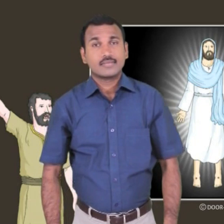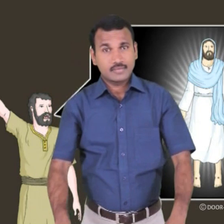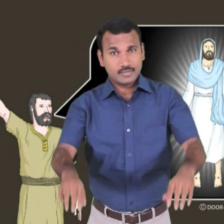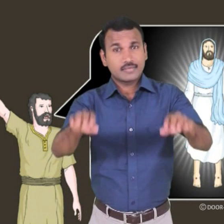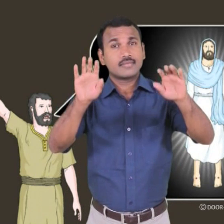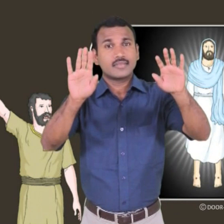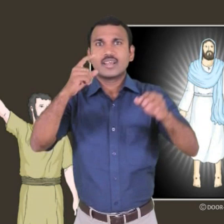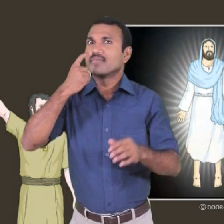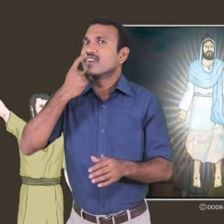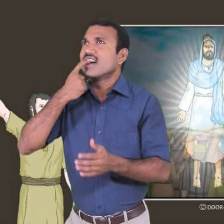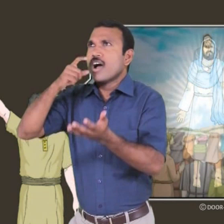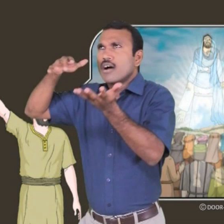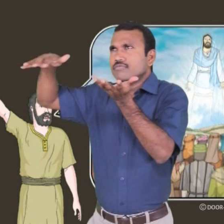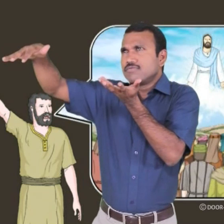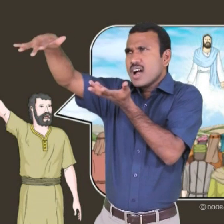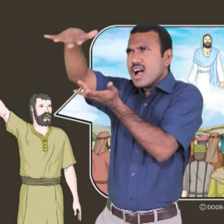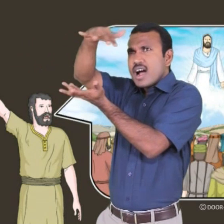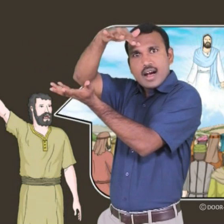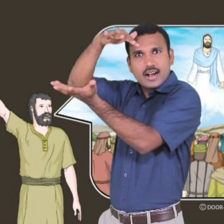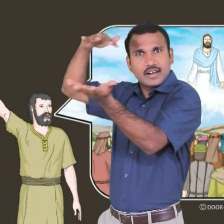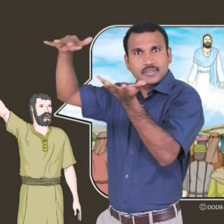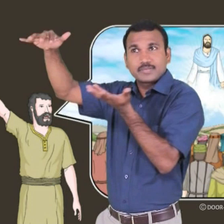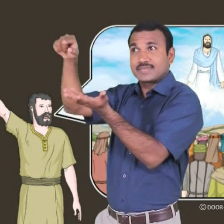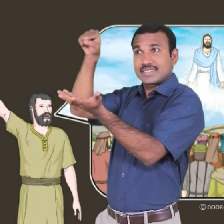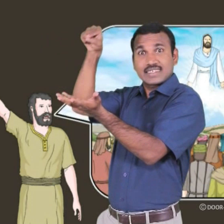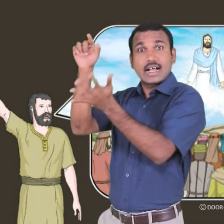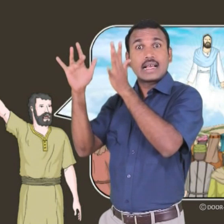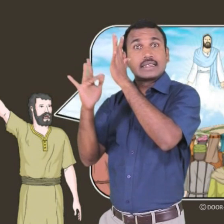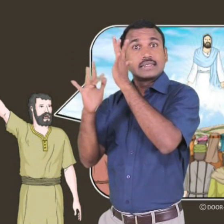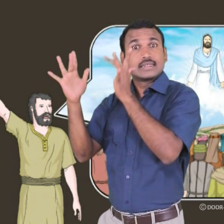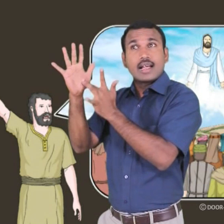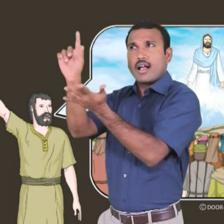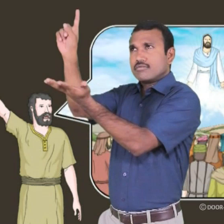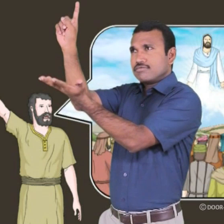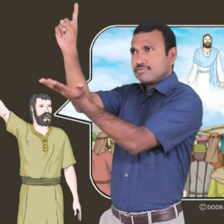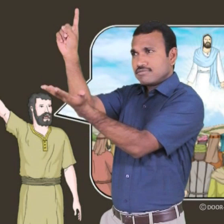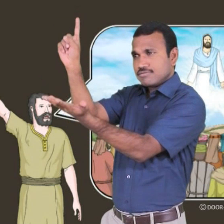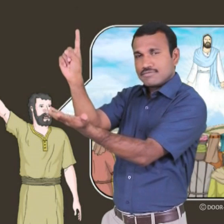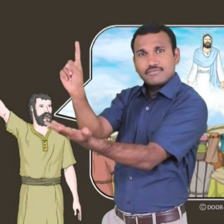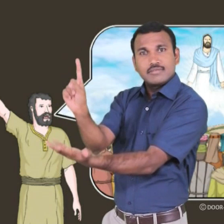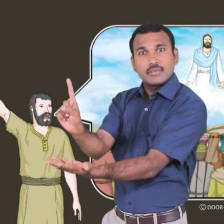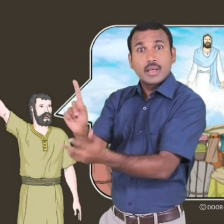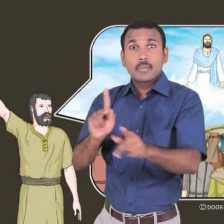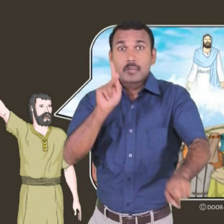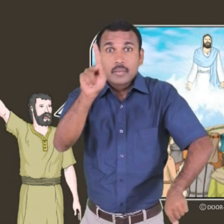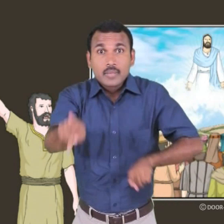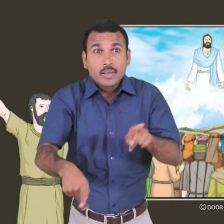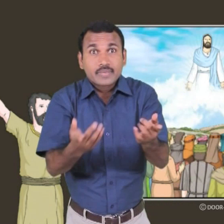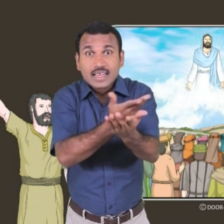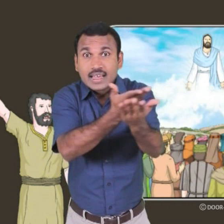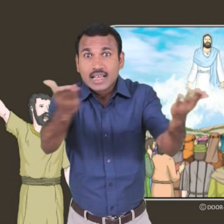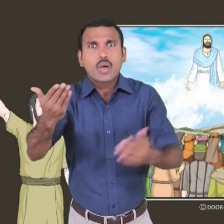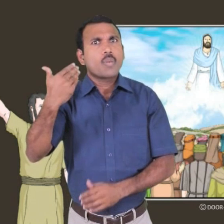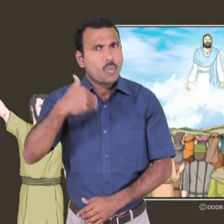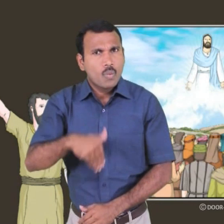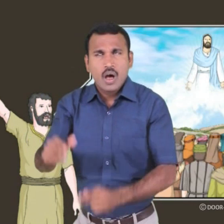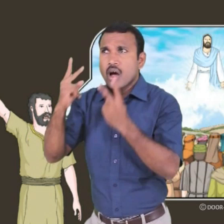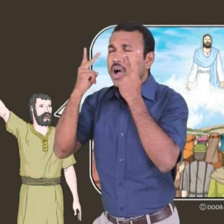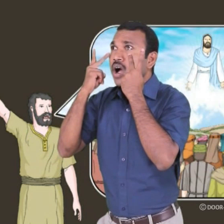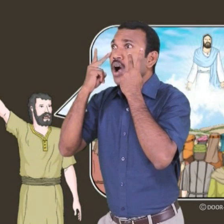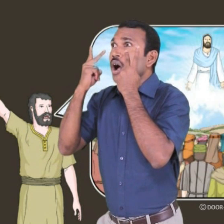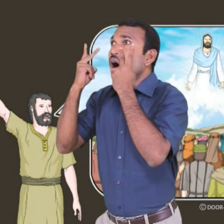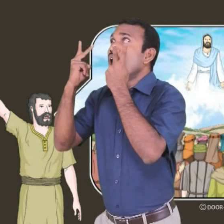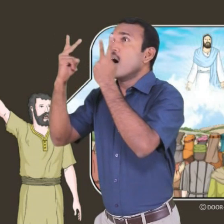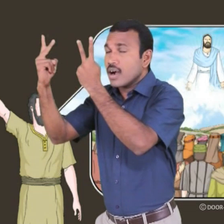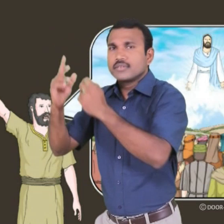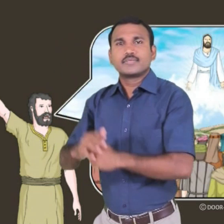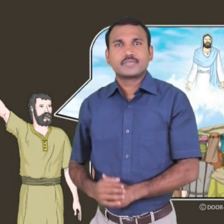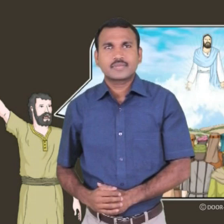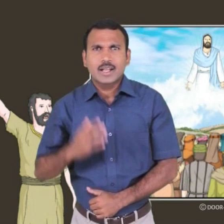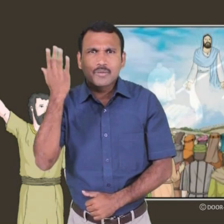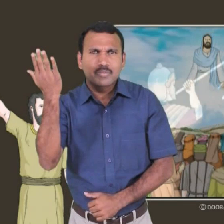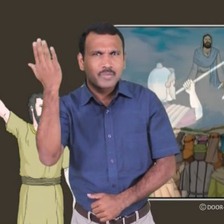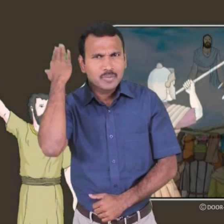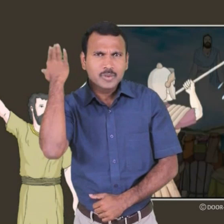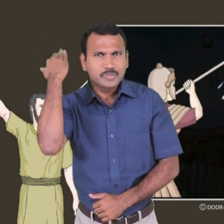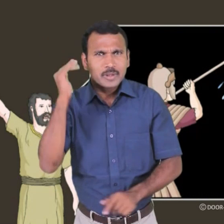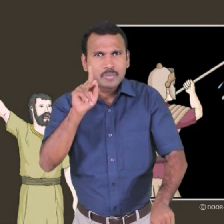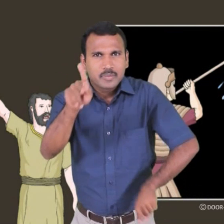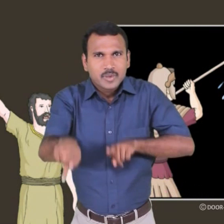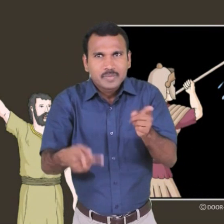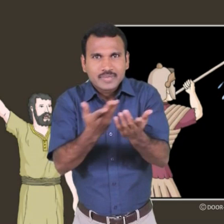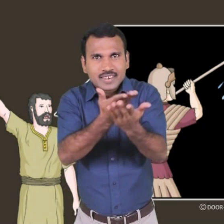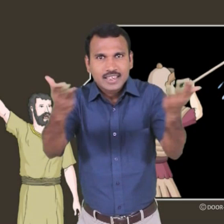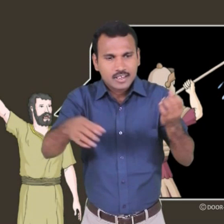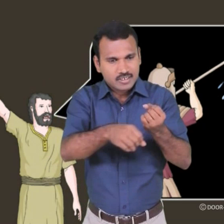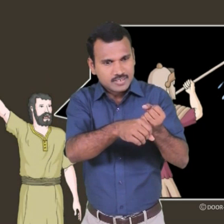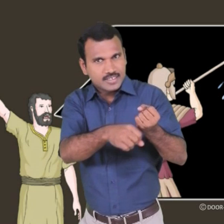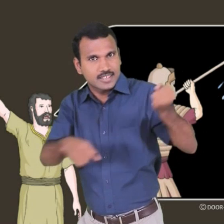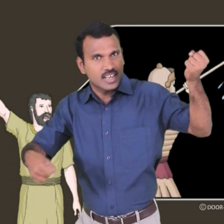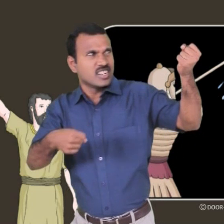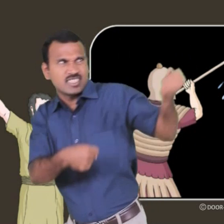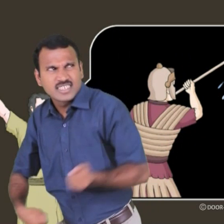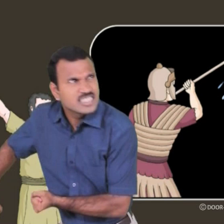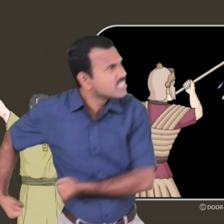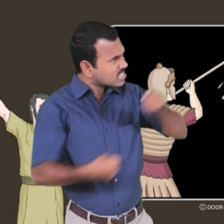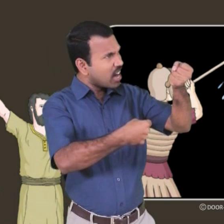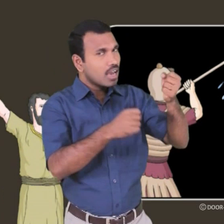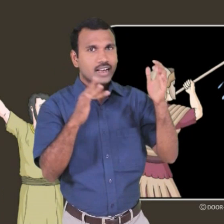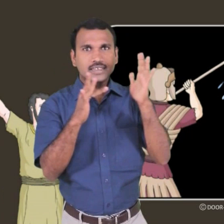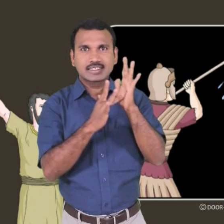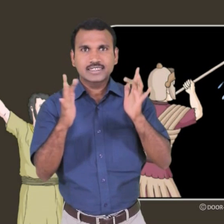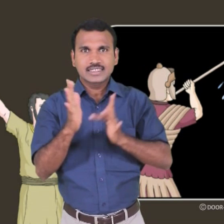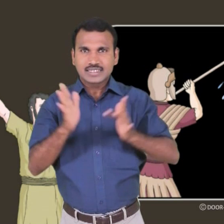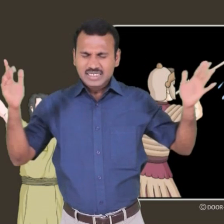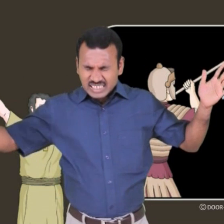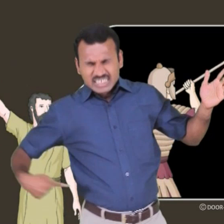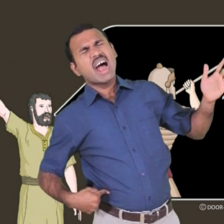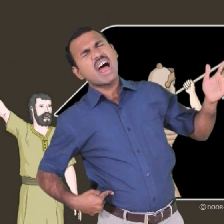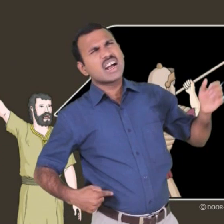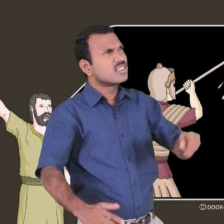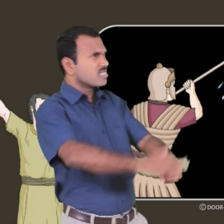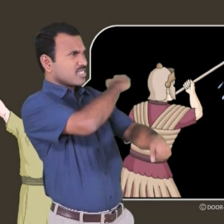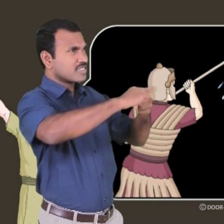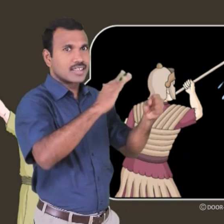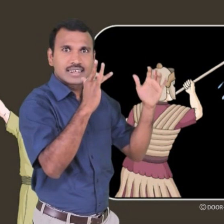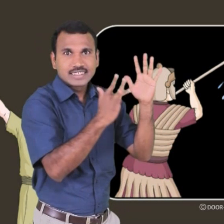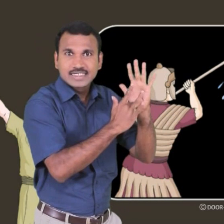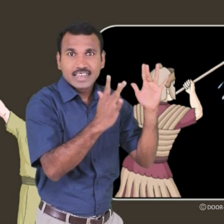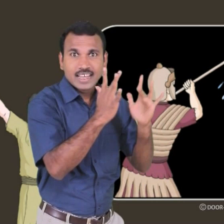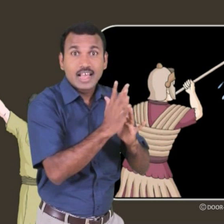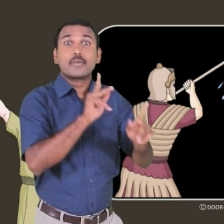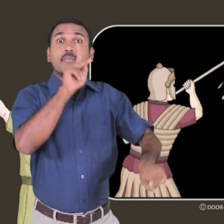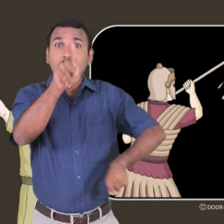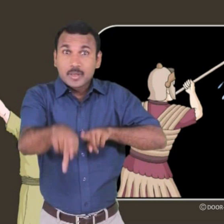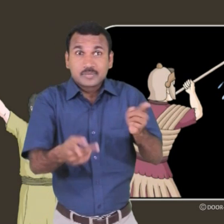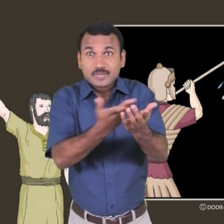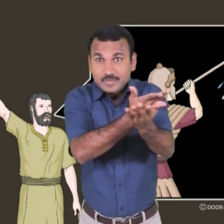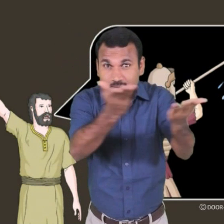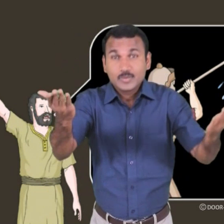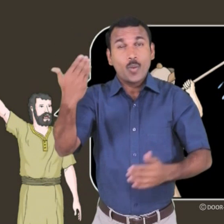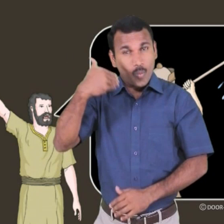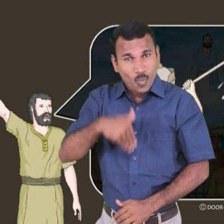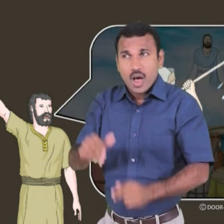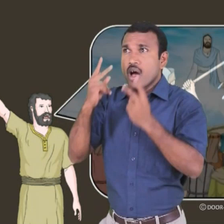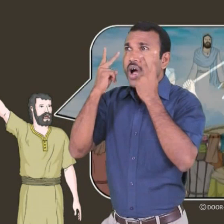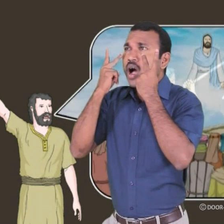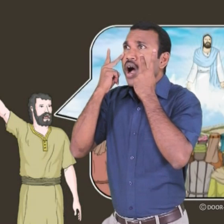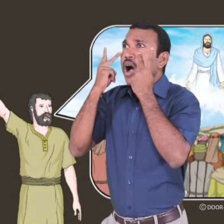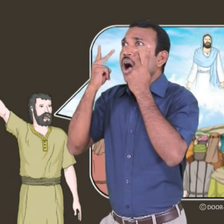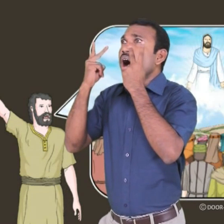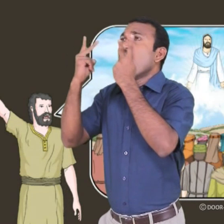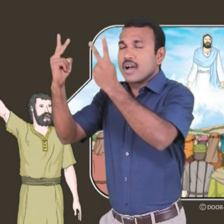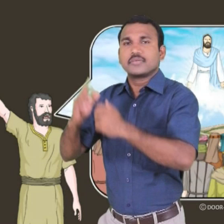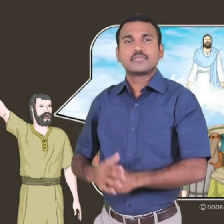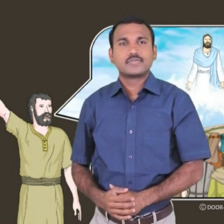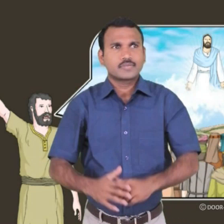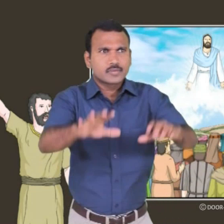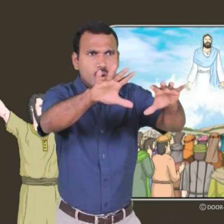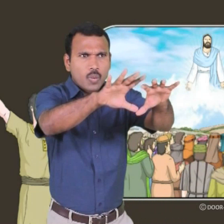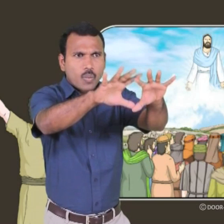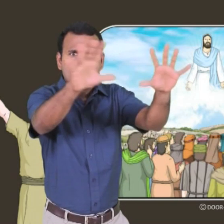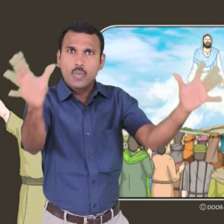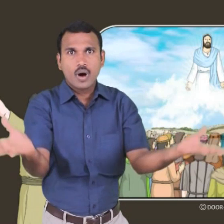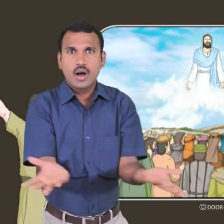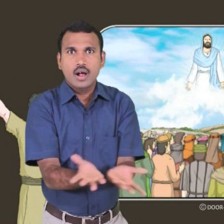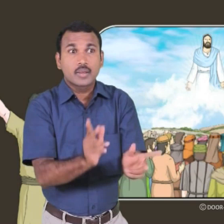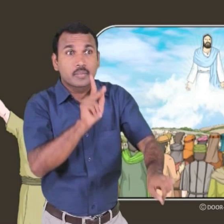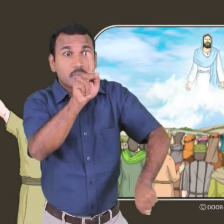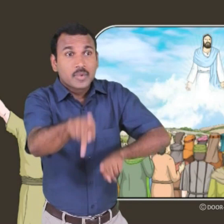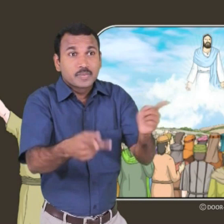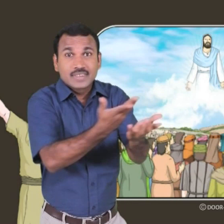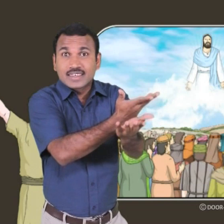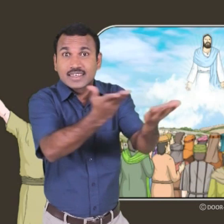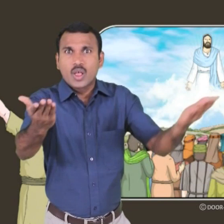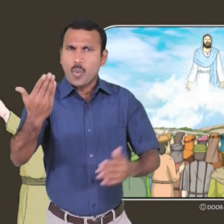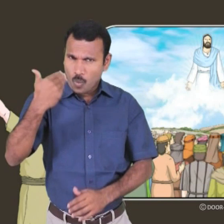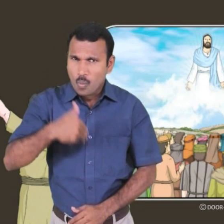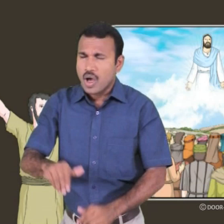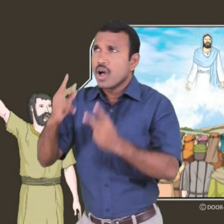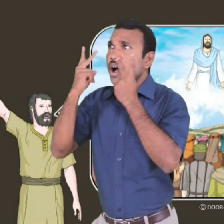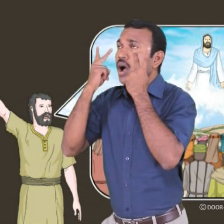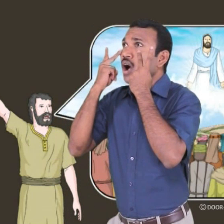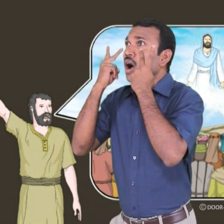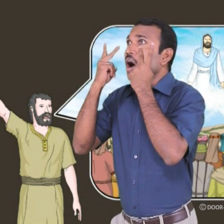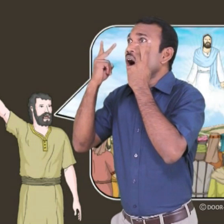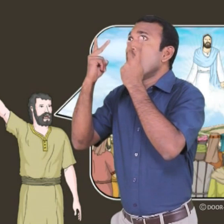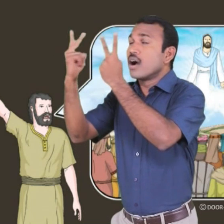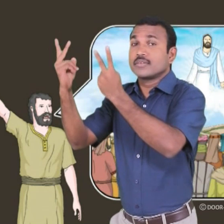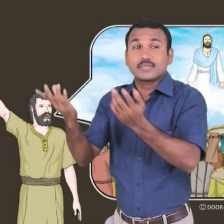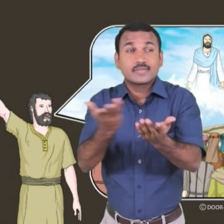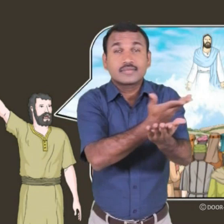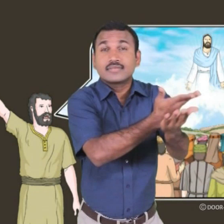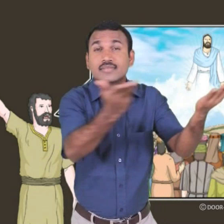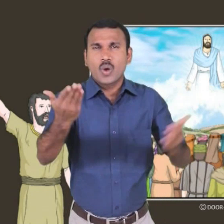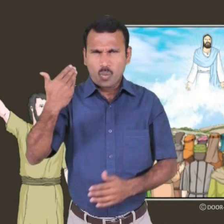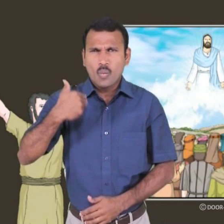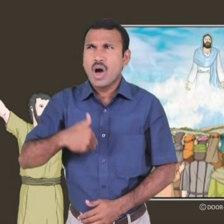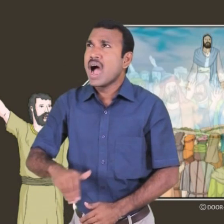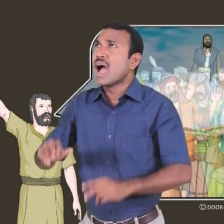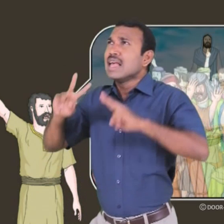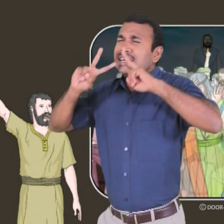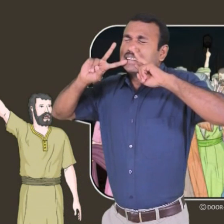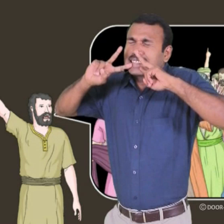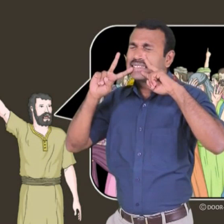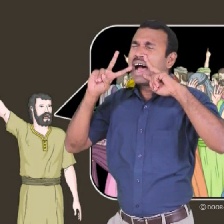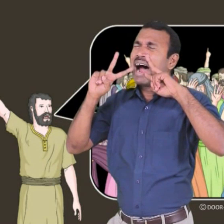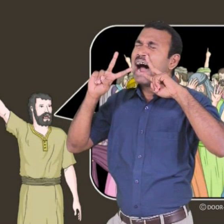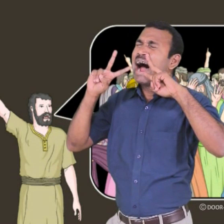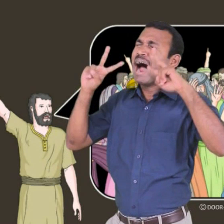Behold, He is coming with the clouds, and every eye will see Him—even those who pierced Him.